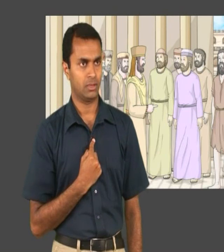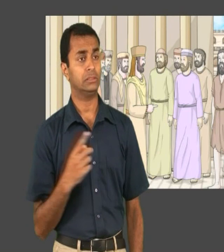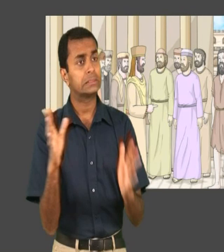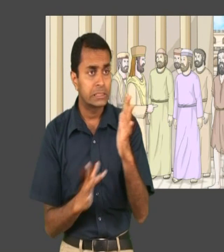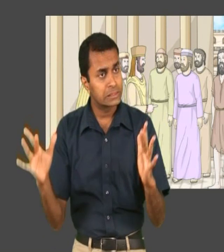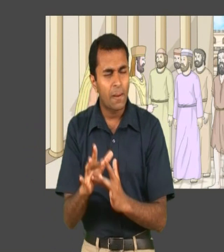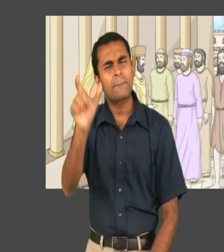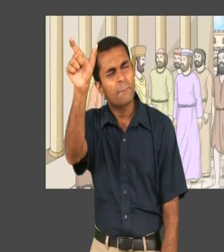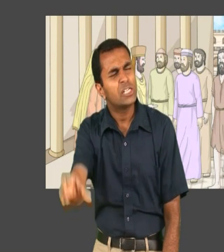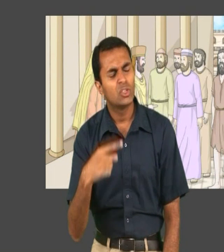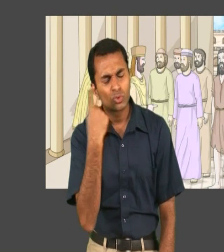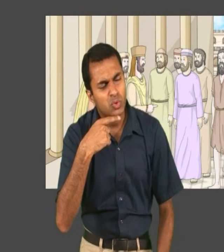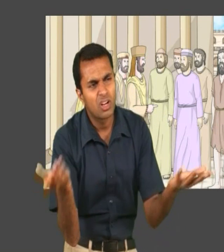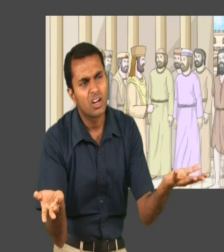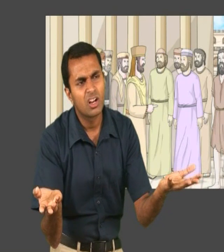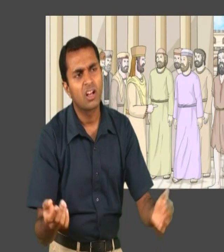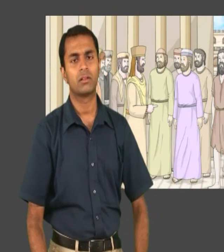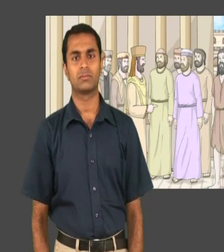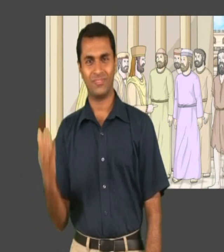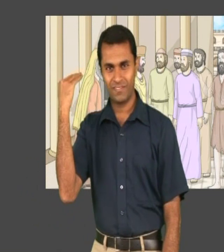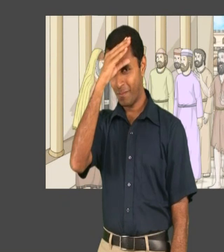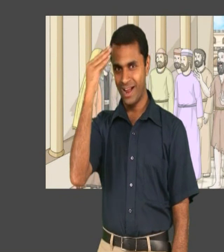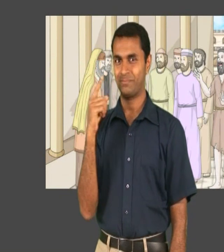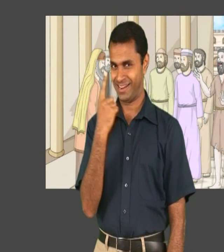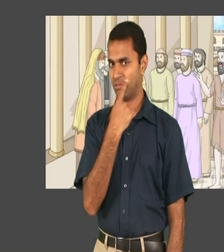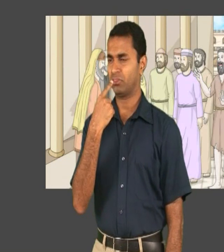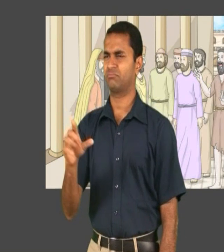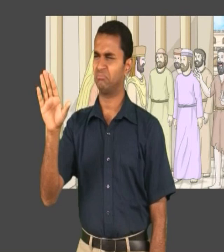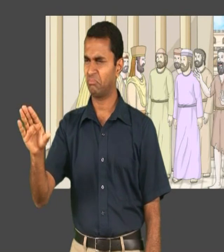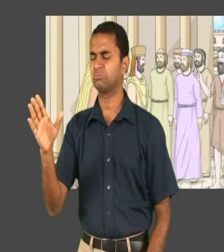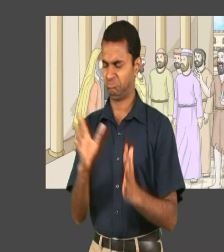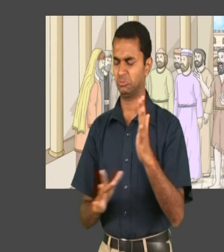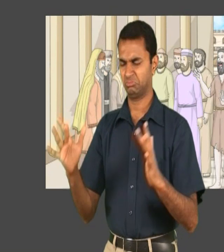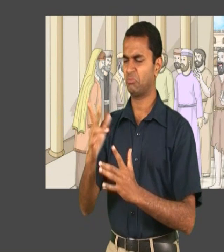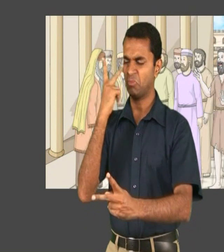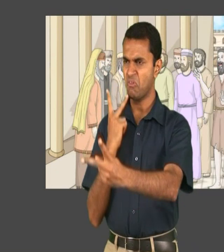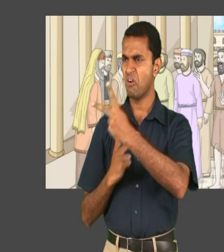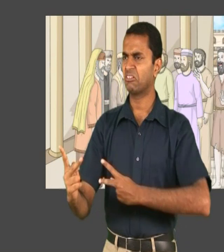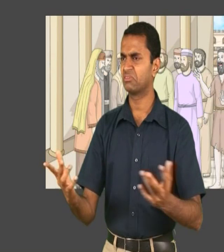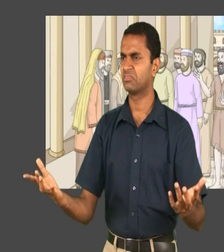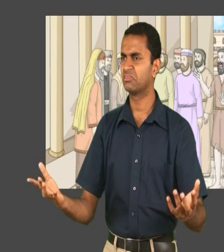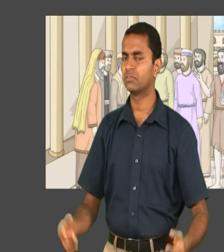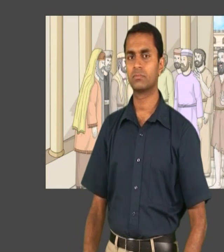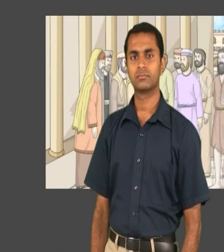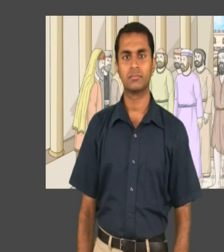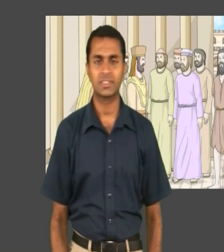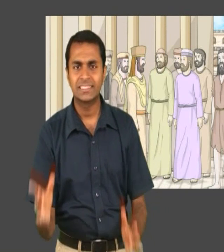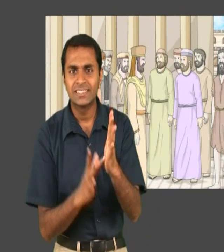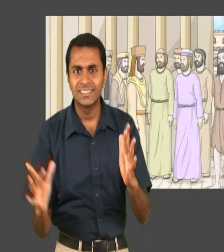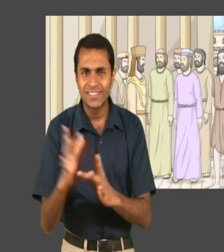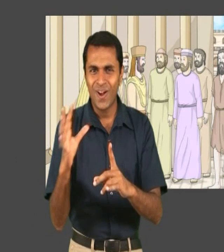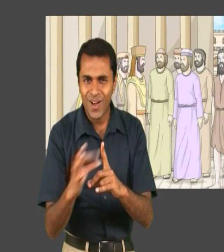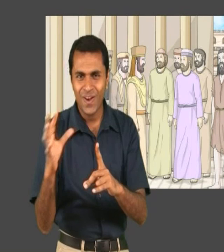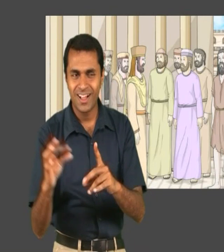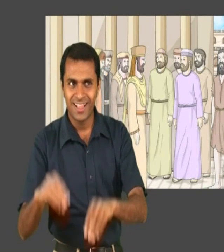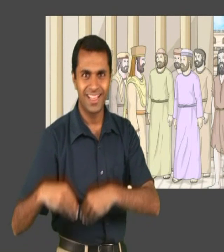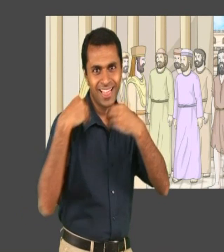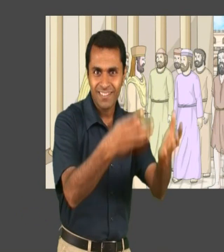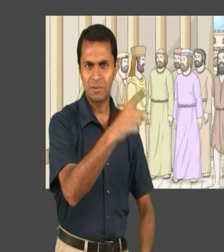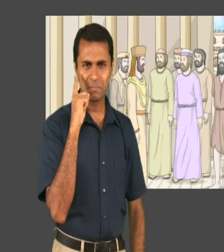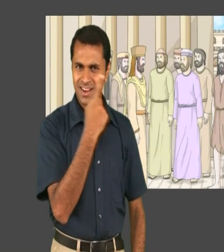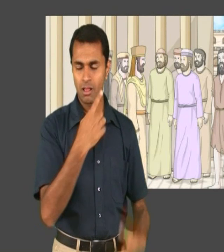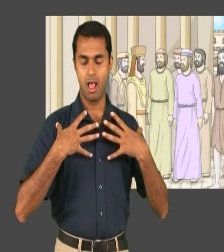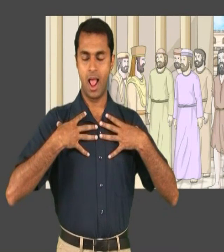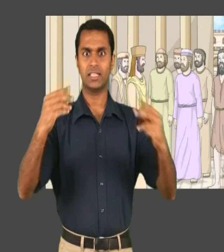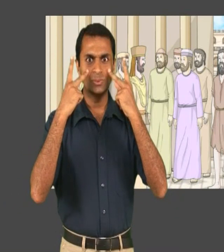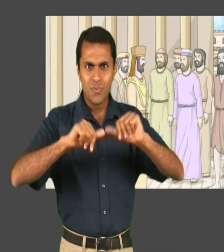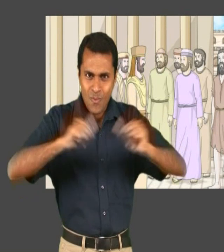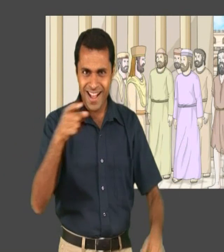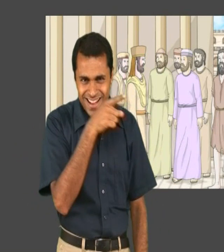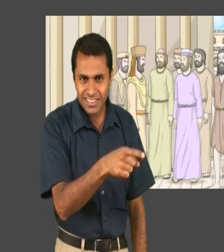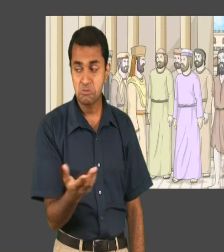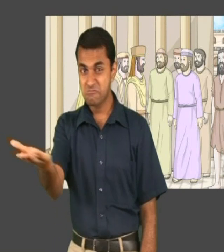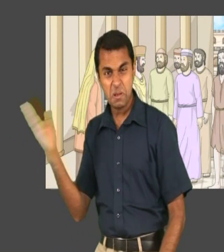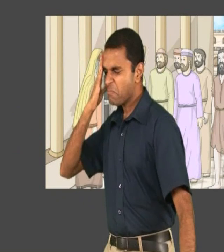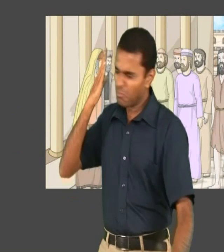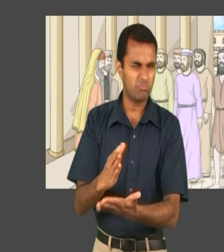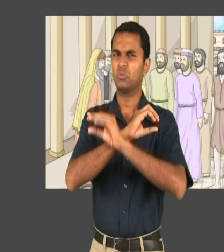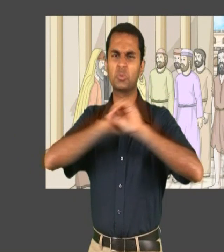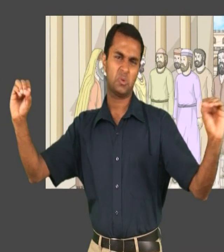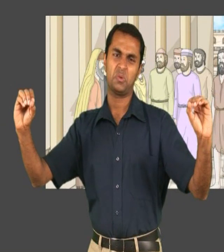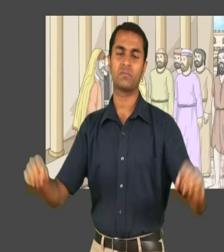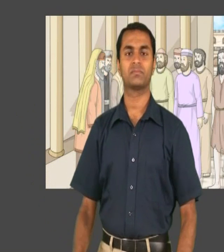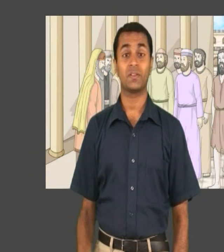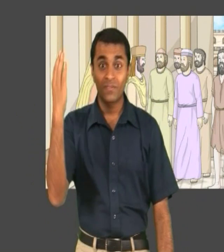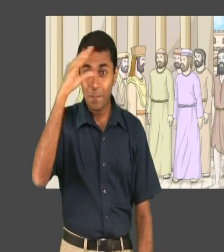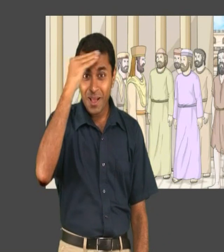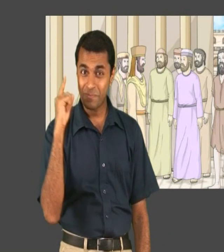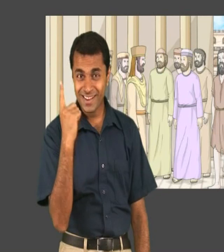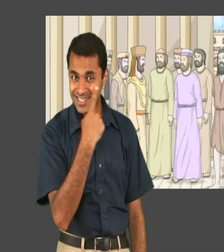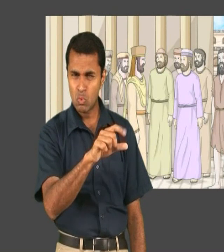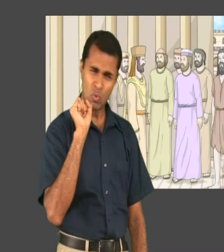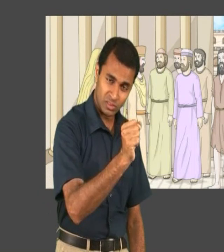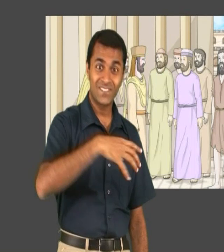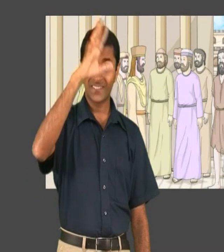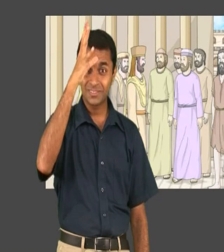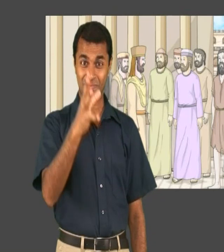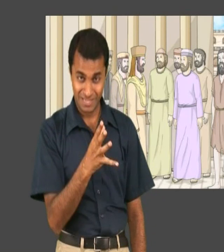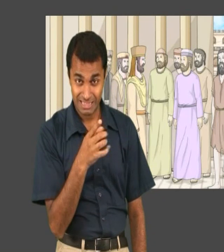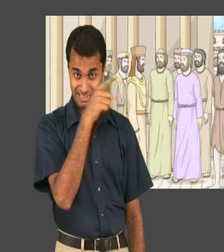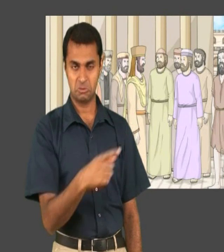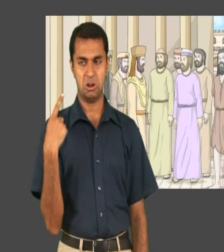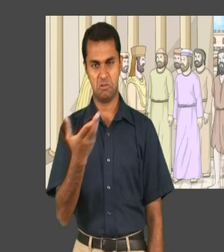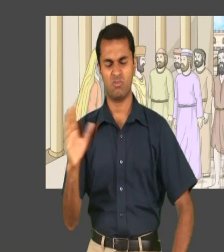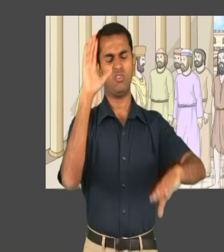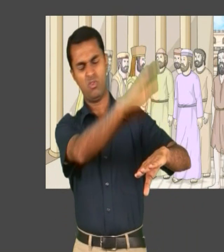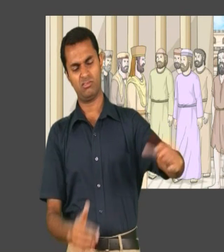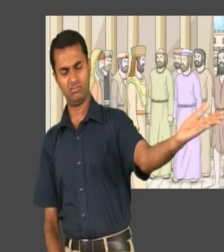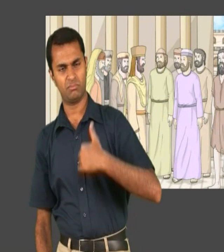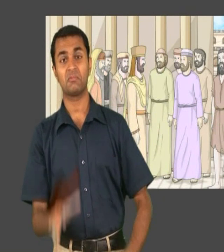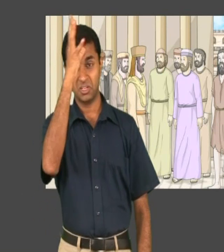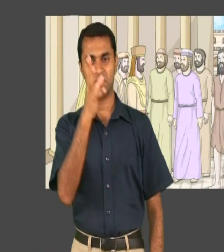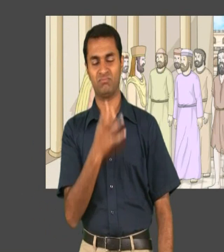So once again they asked the man who had been blind, “What do you say about Him, since it was your eyes He opened?”